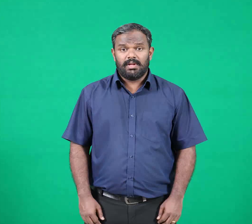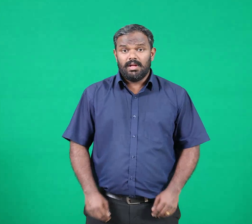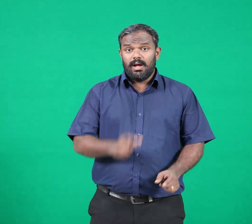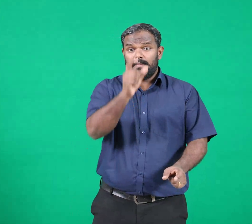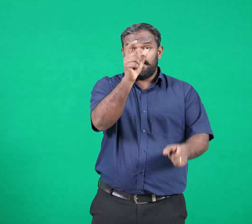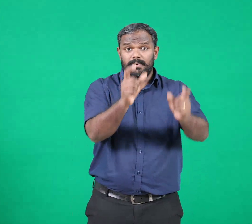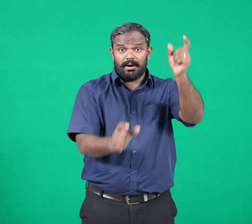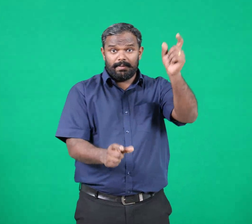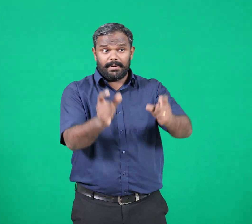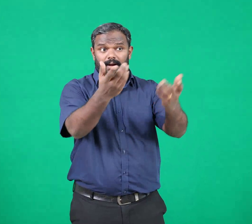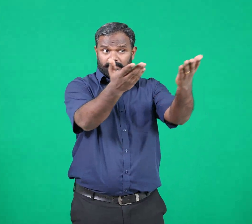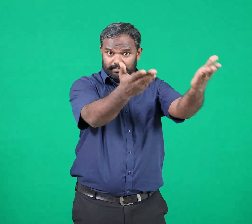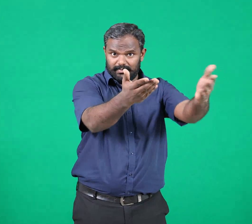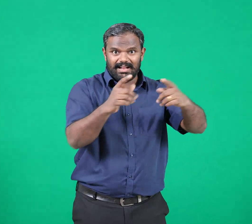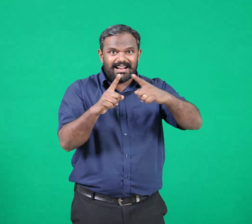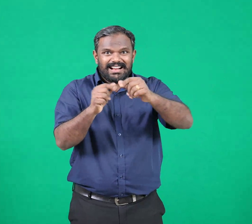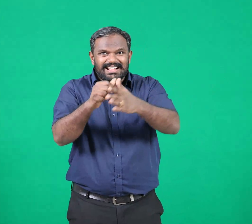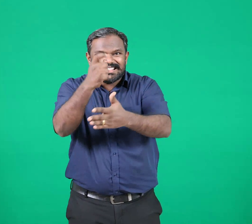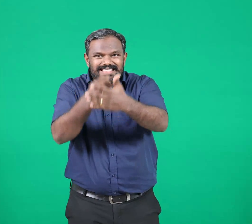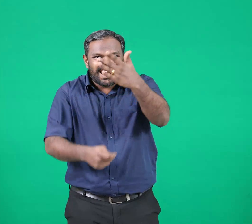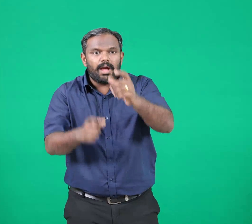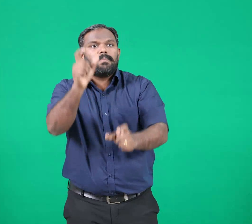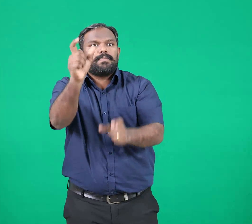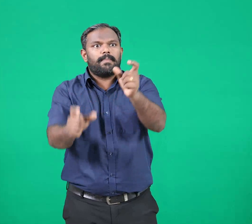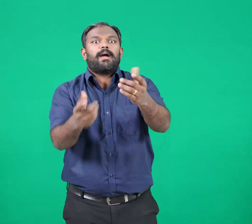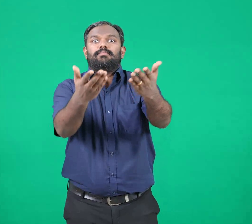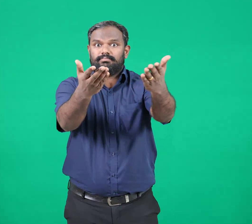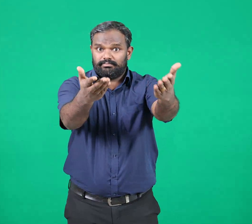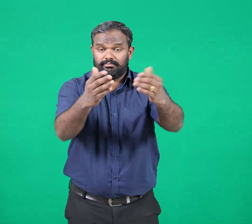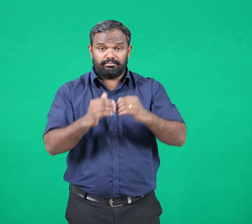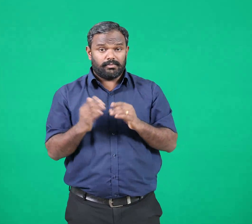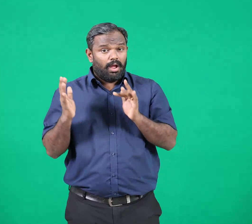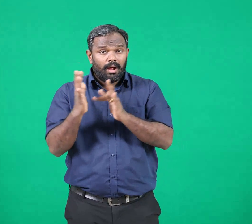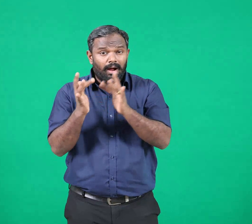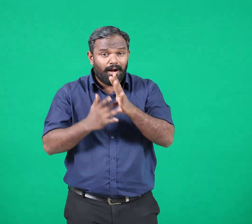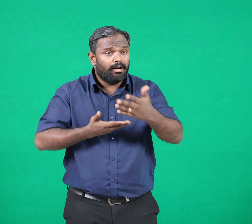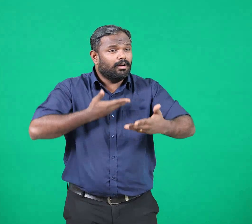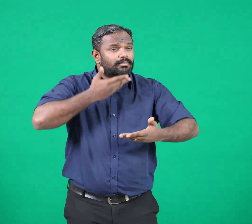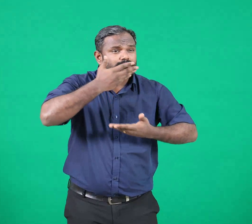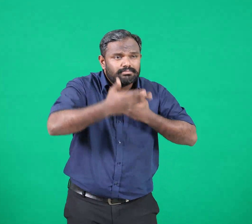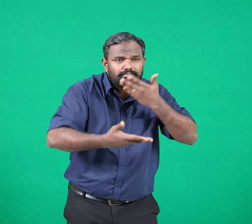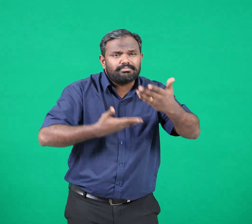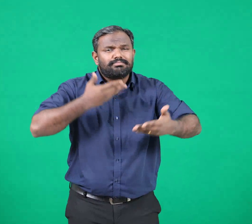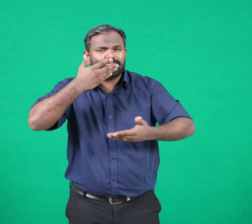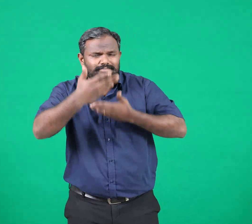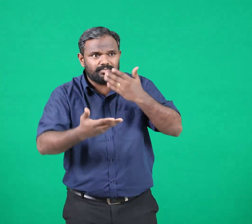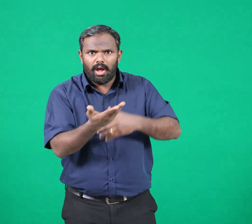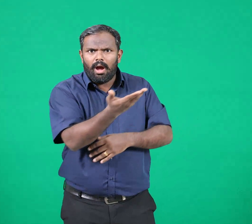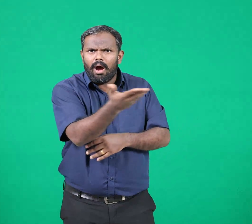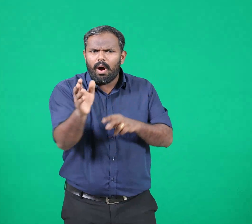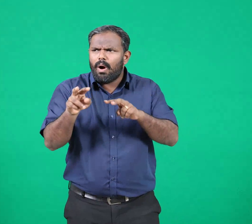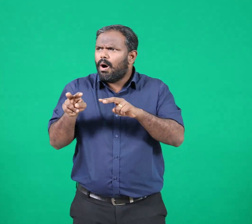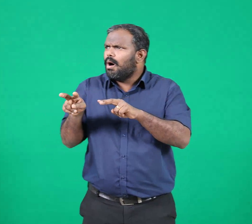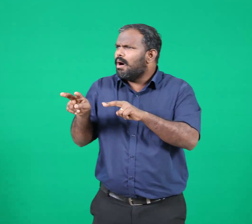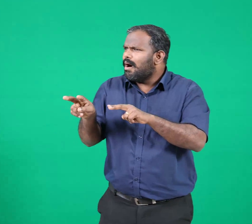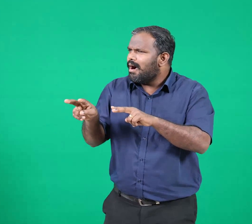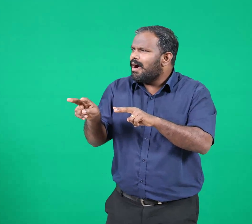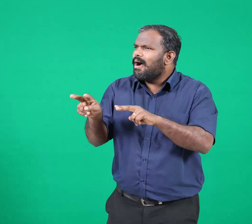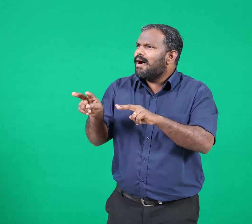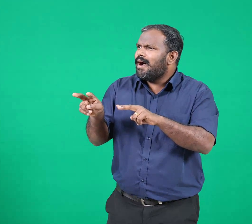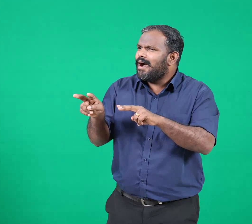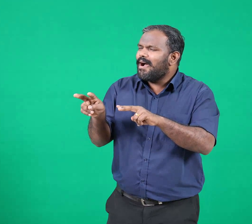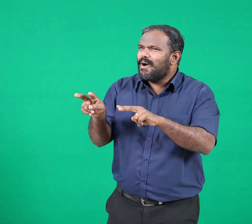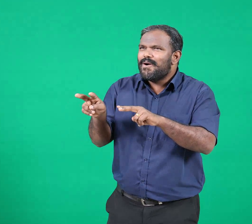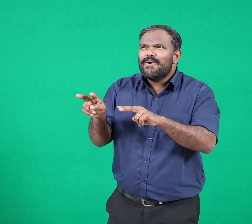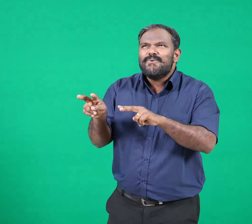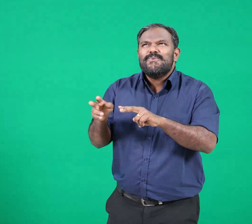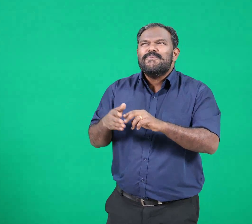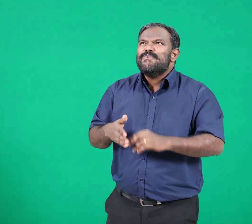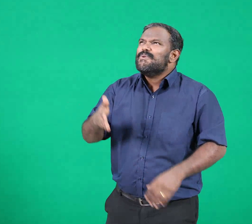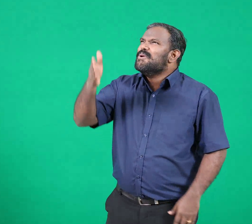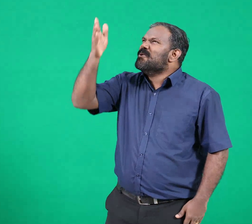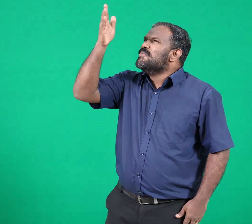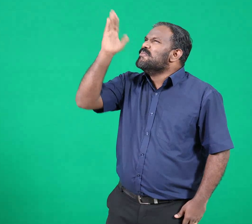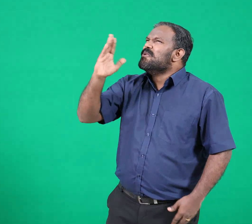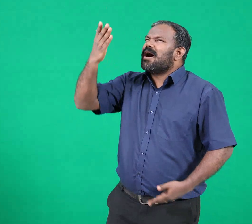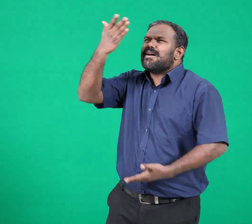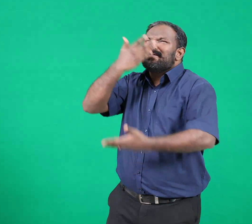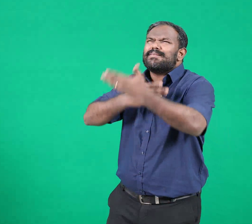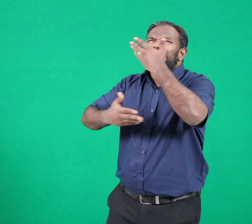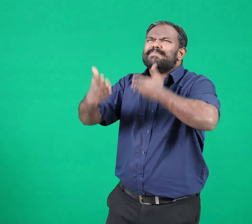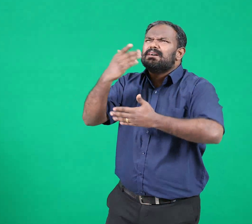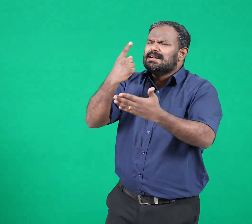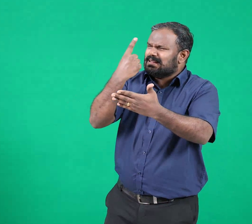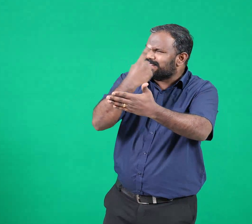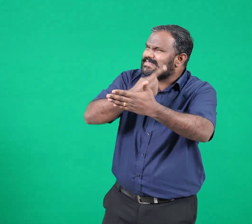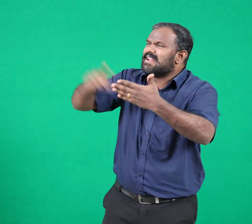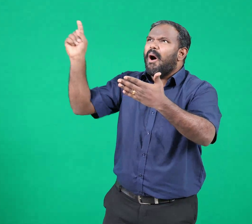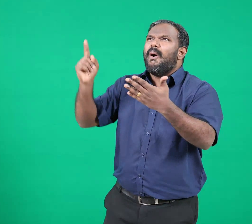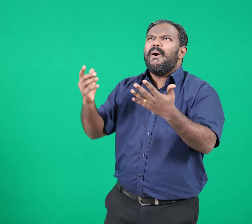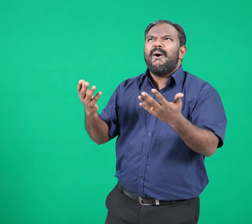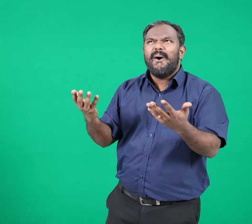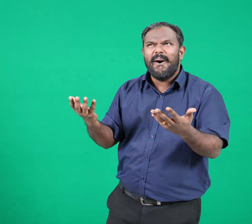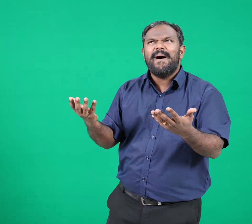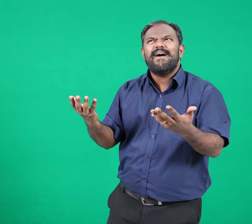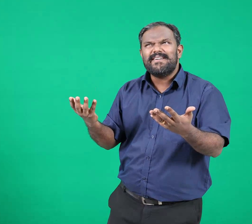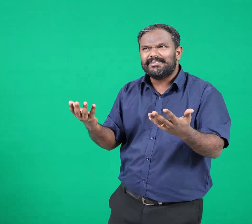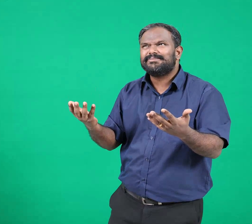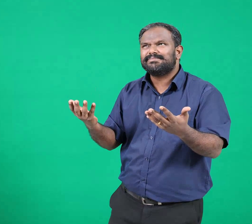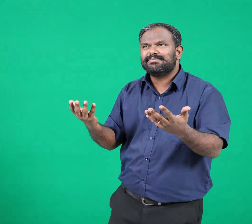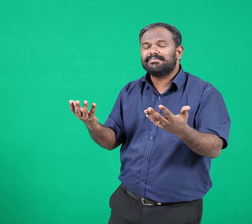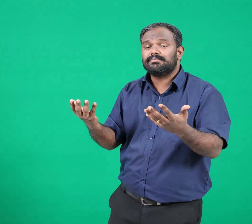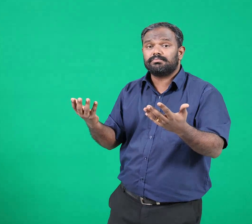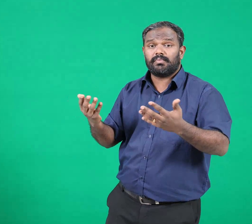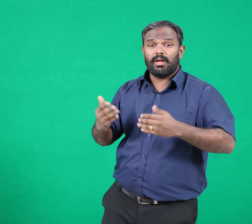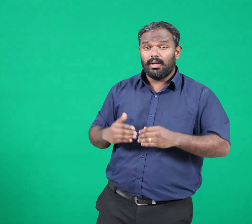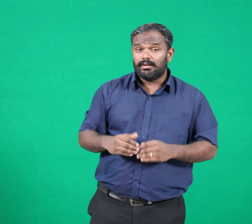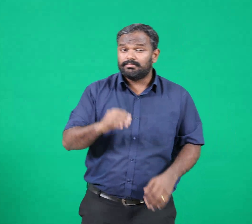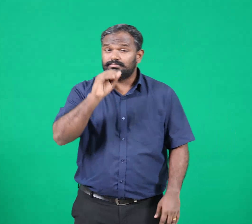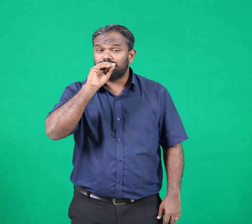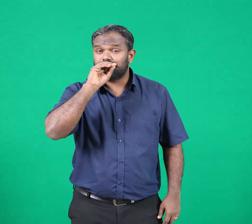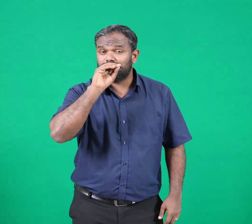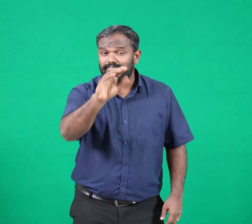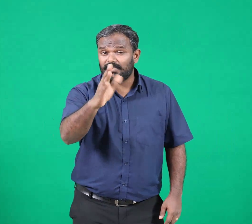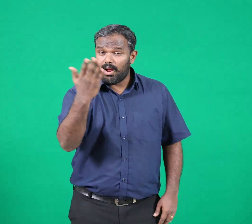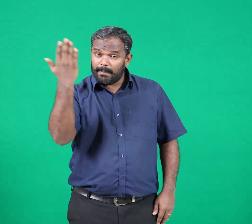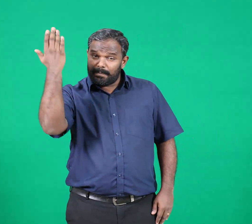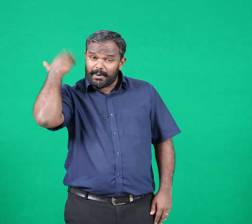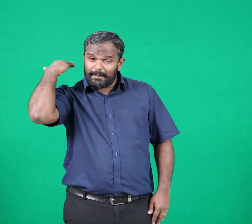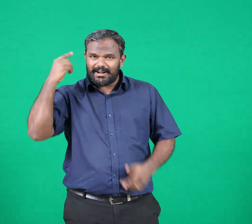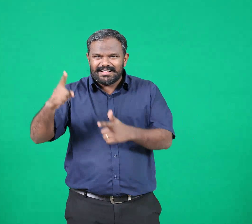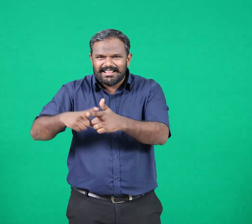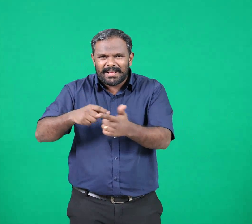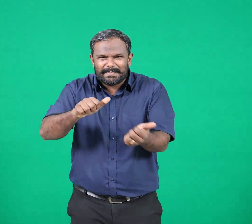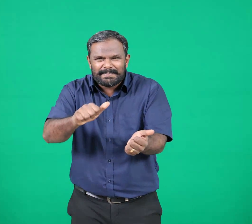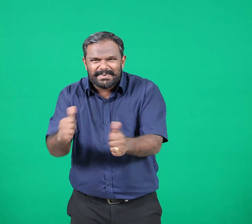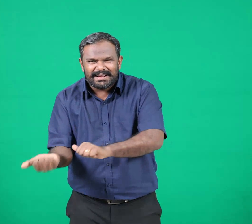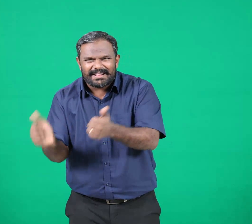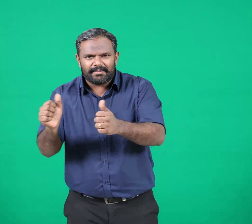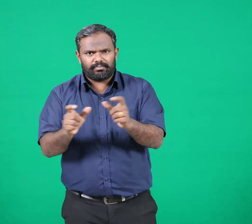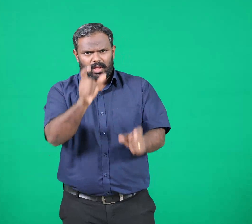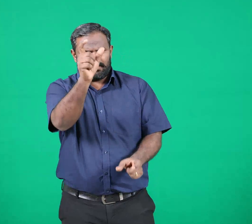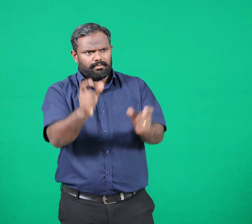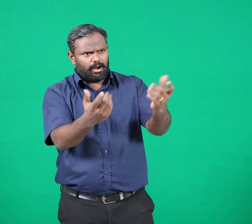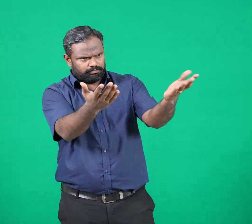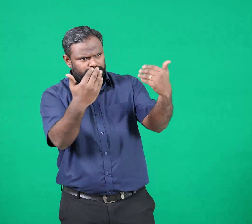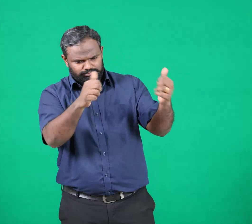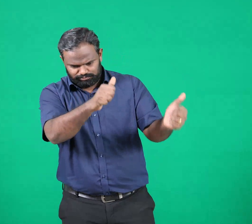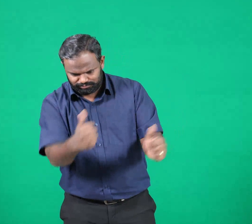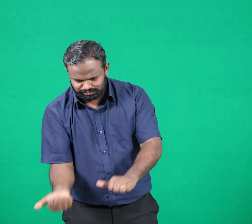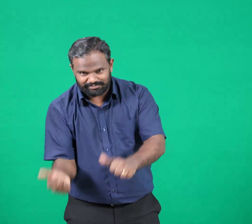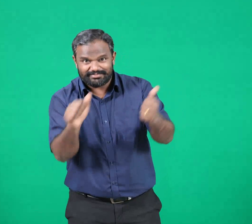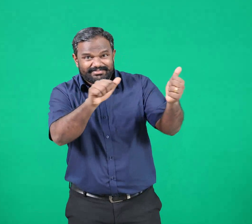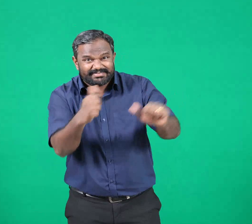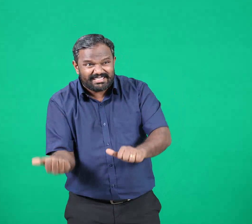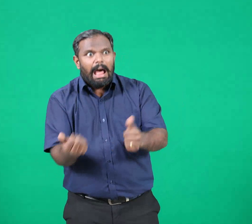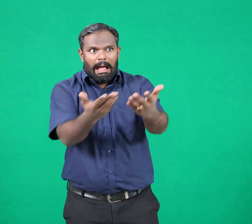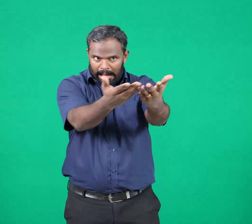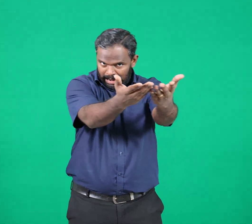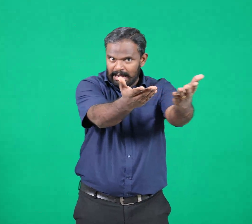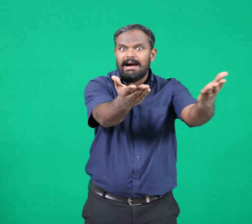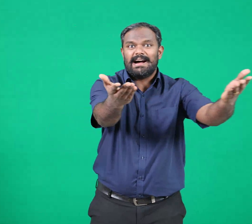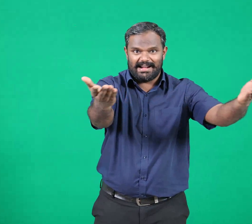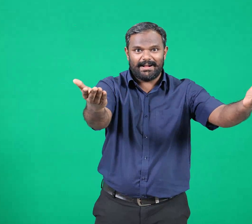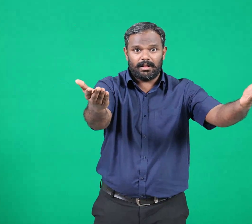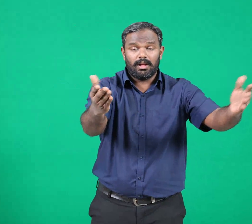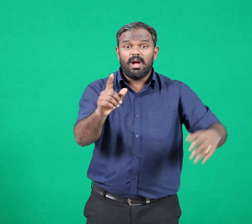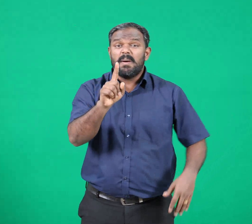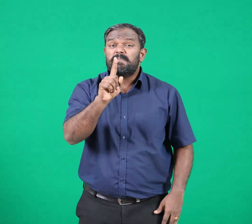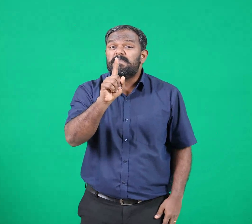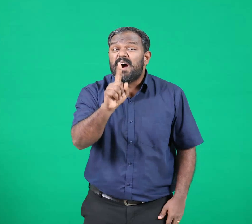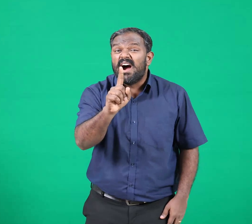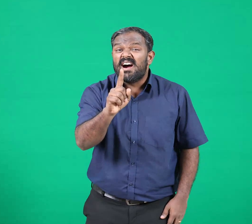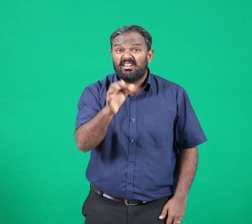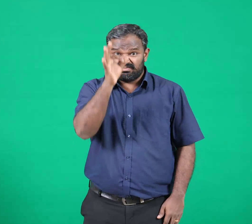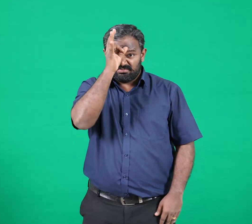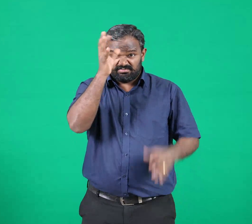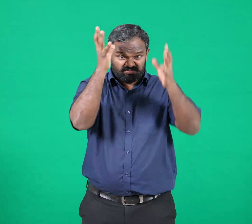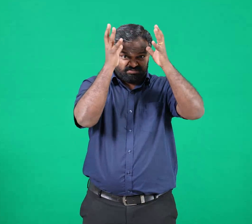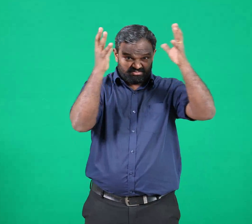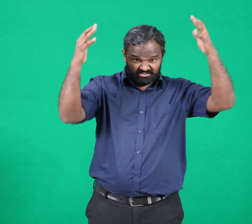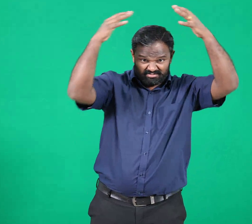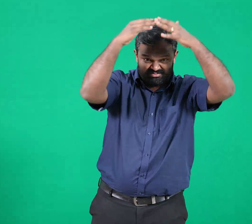All the people who heard this, even the tax collectors, acknowledged God's justice. For they had received the baptism of John.